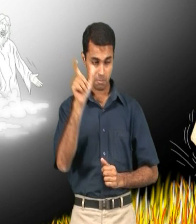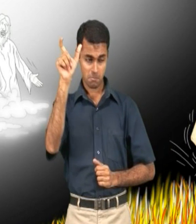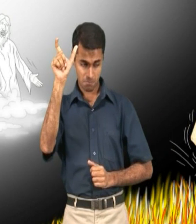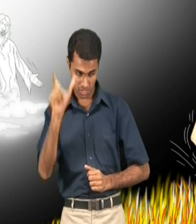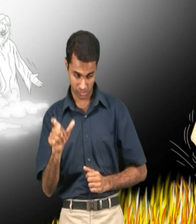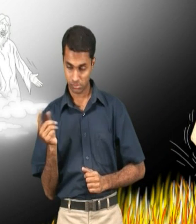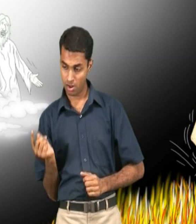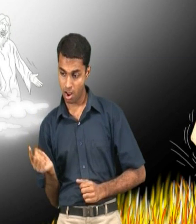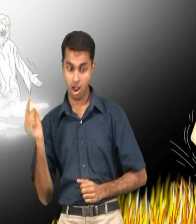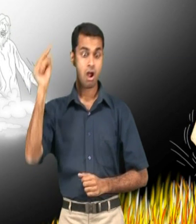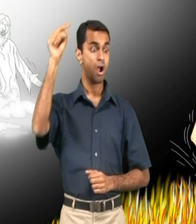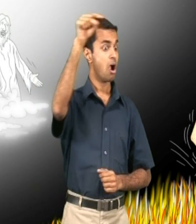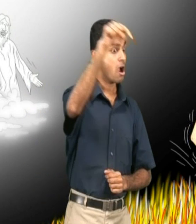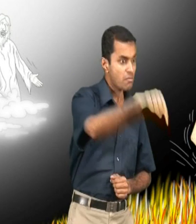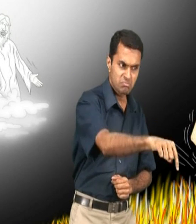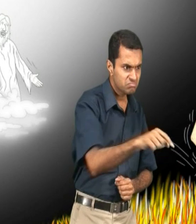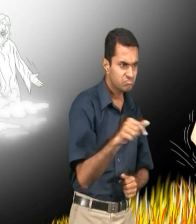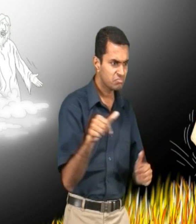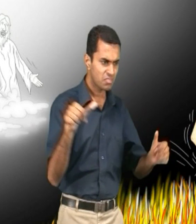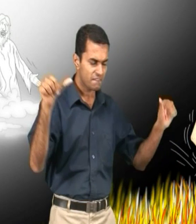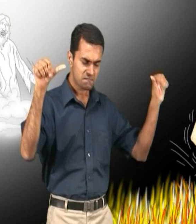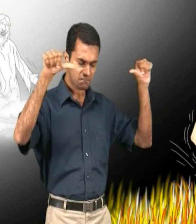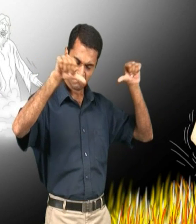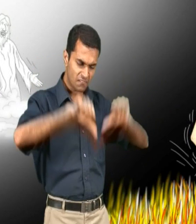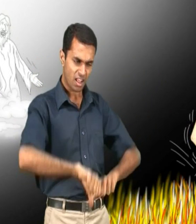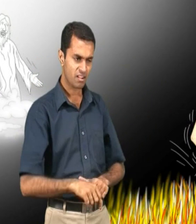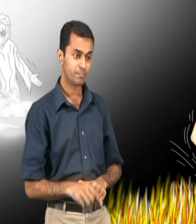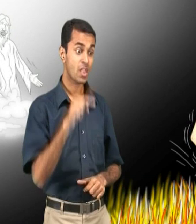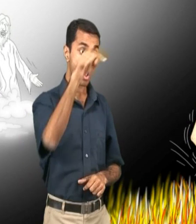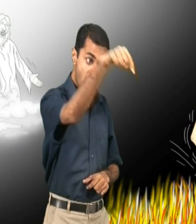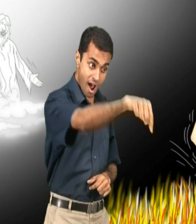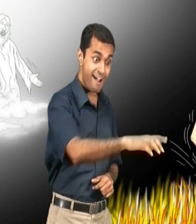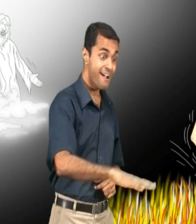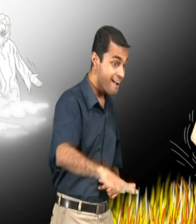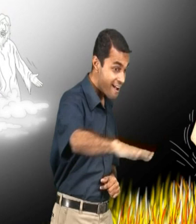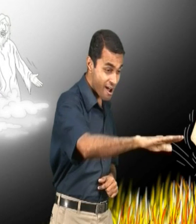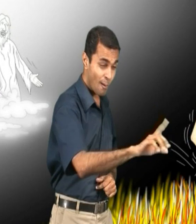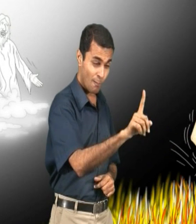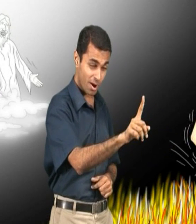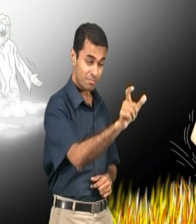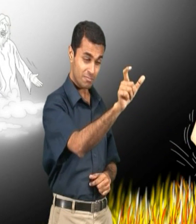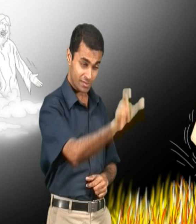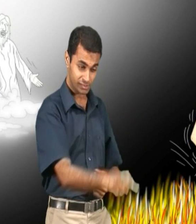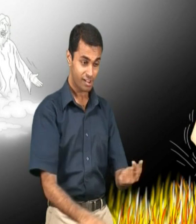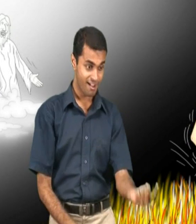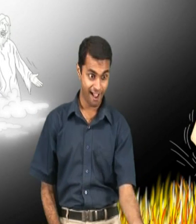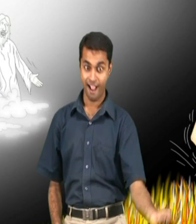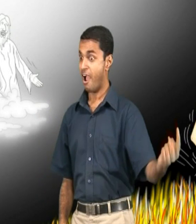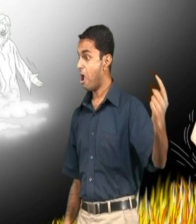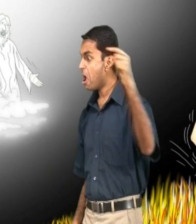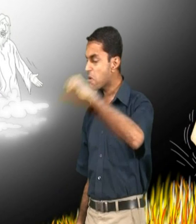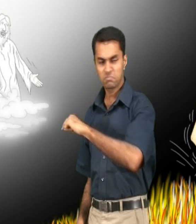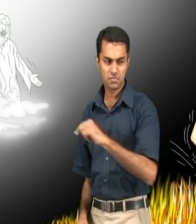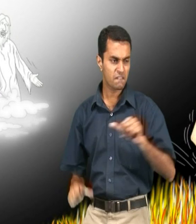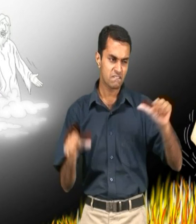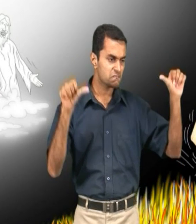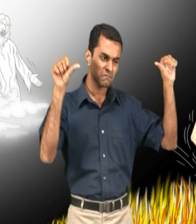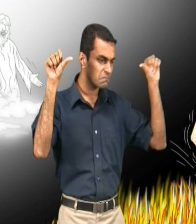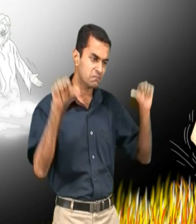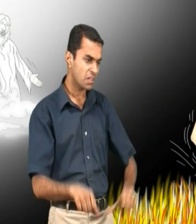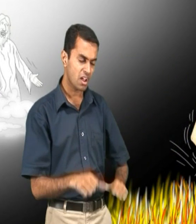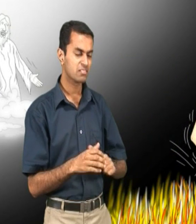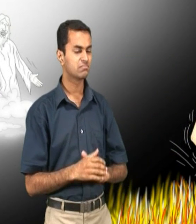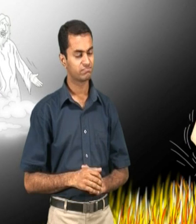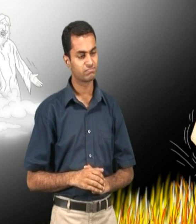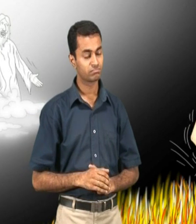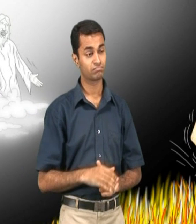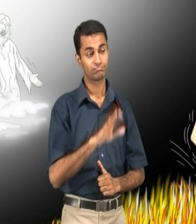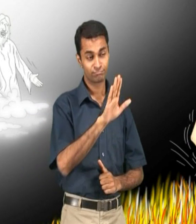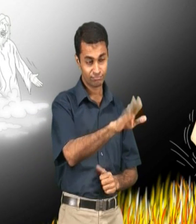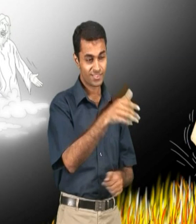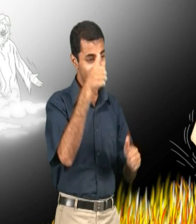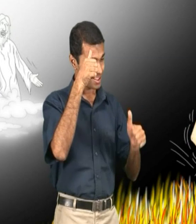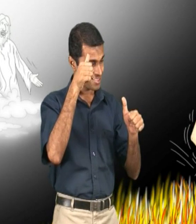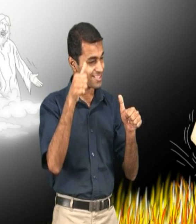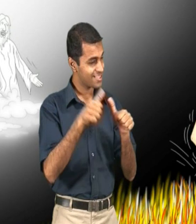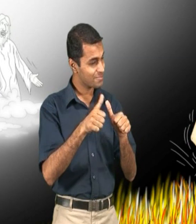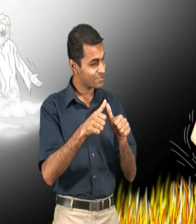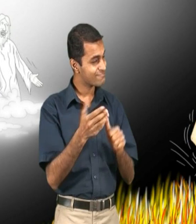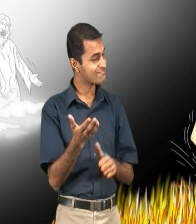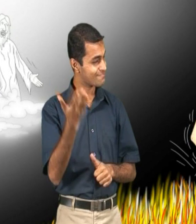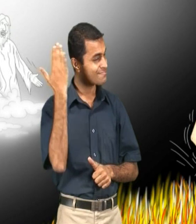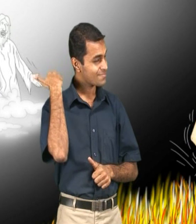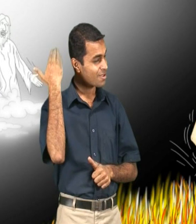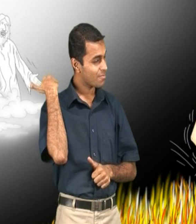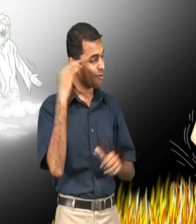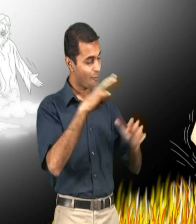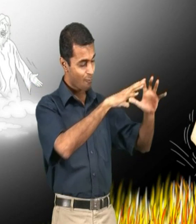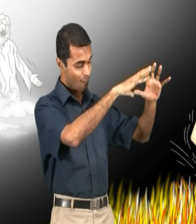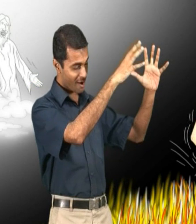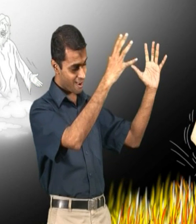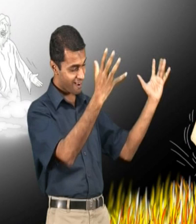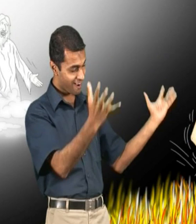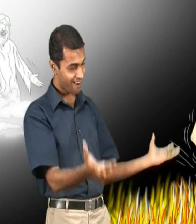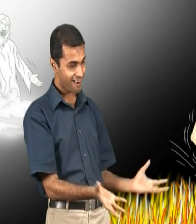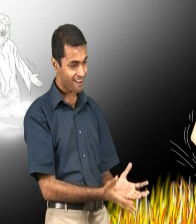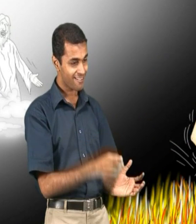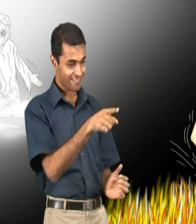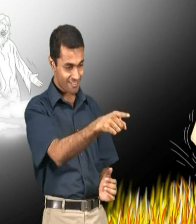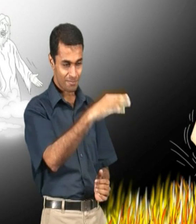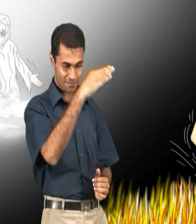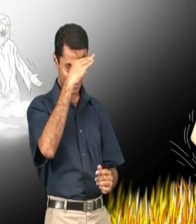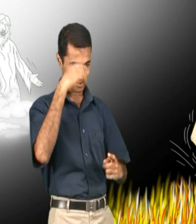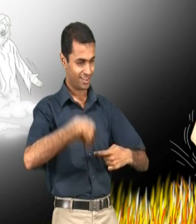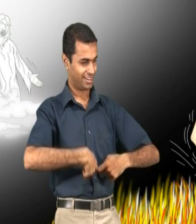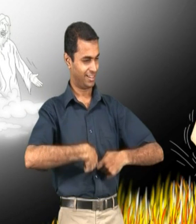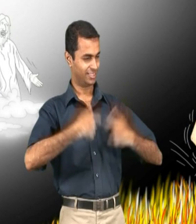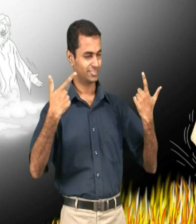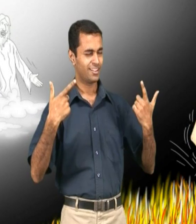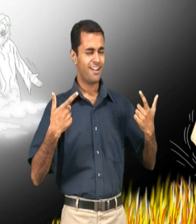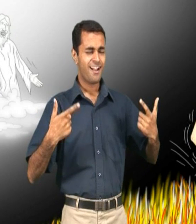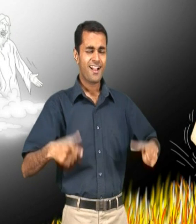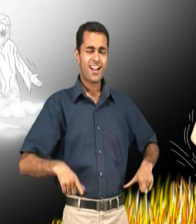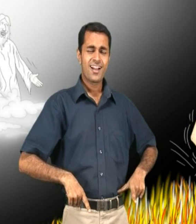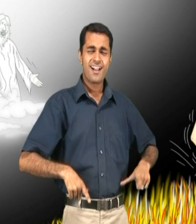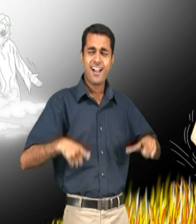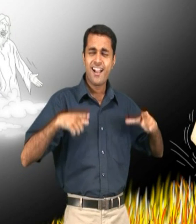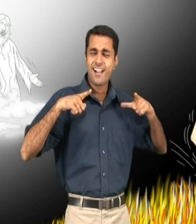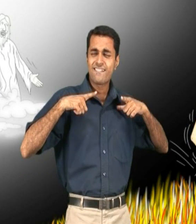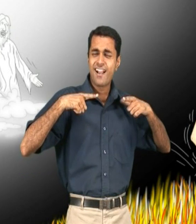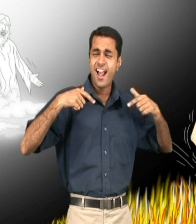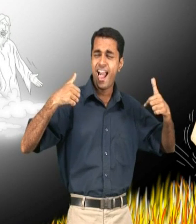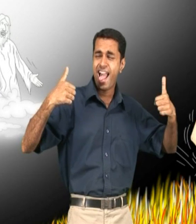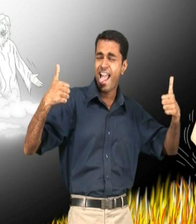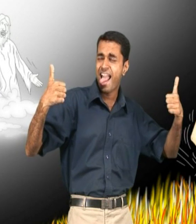But now he is comforted here, while you are in agony.